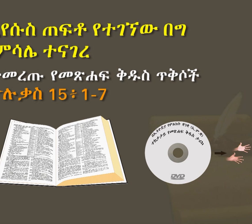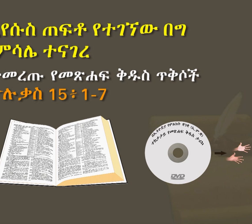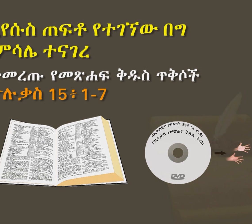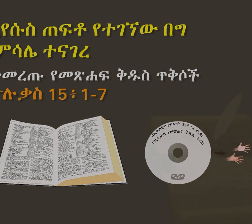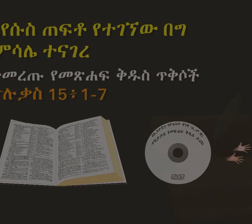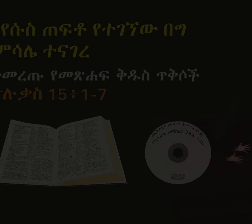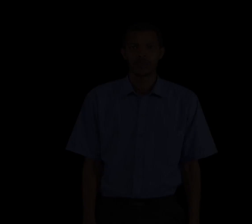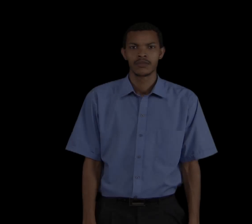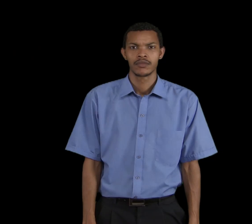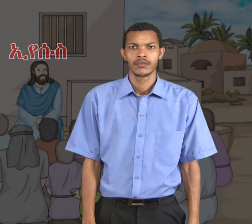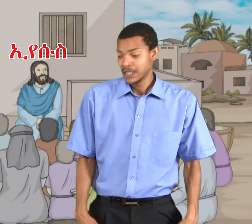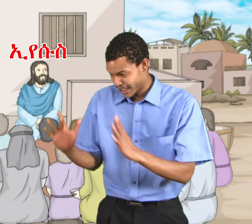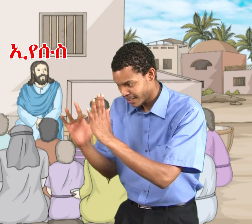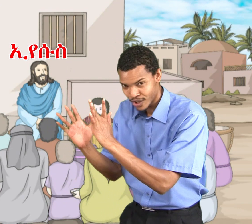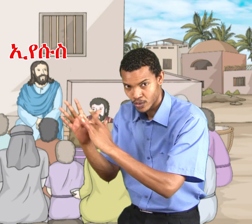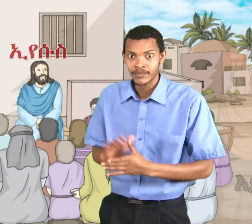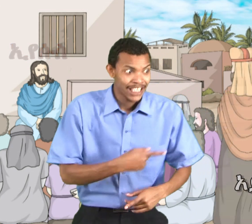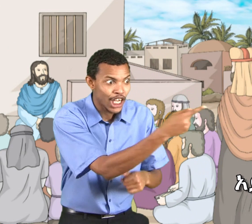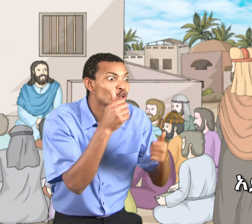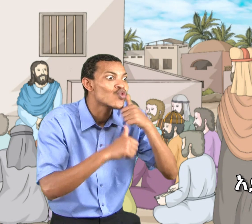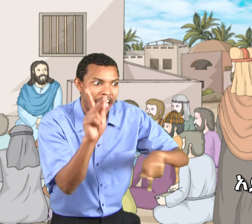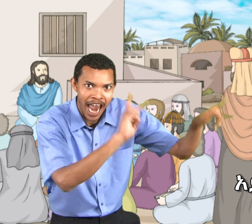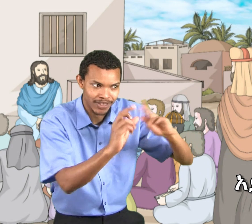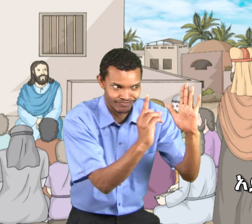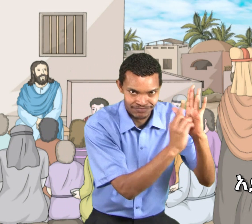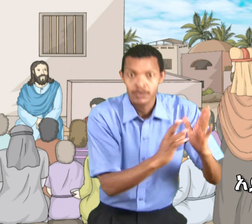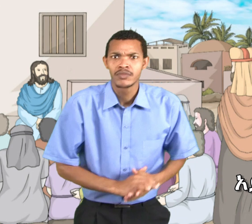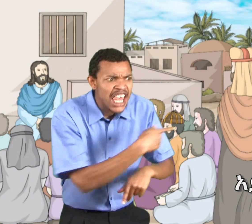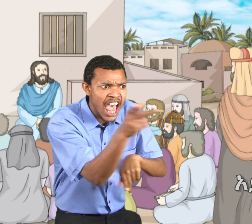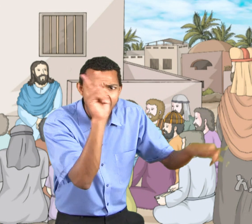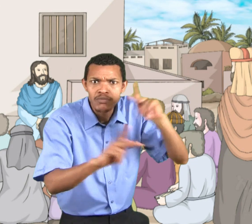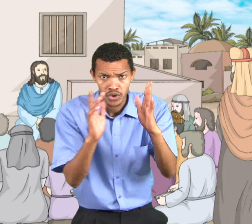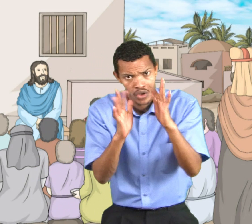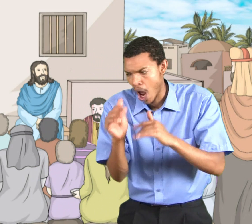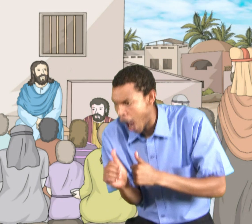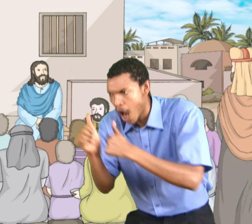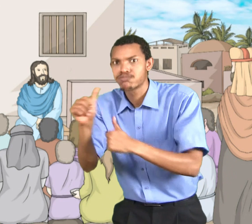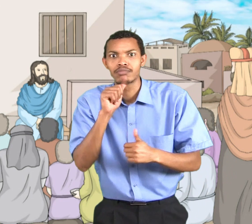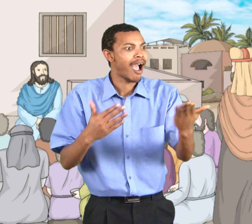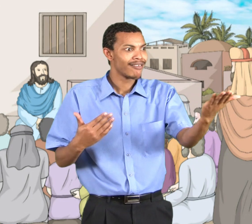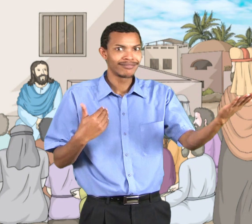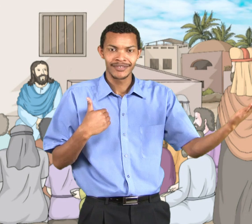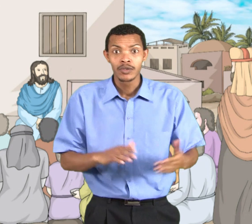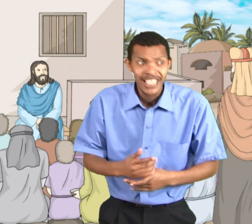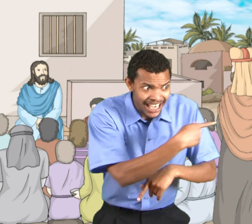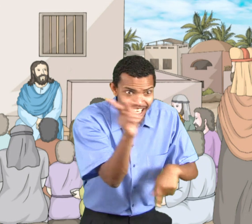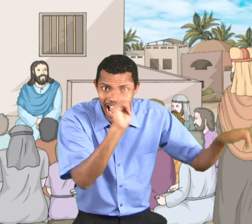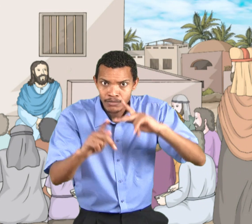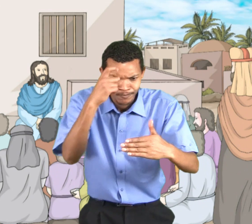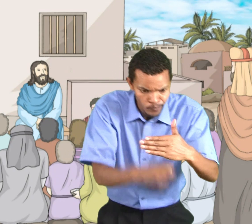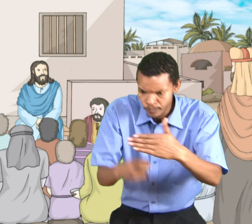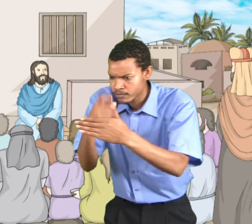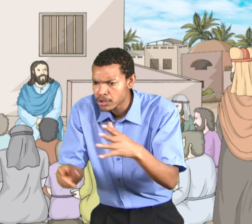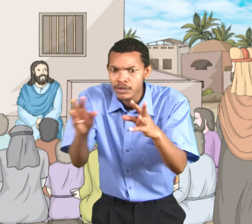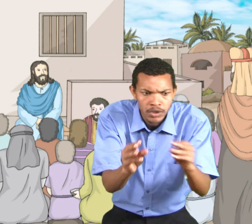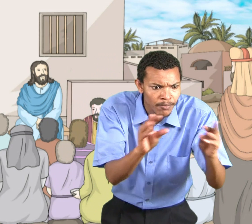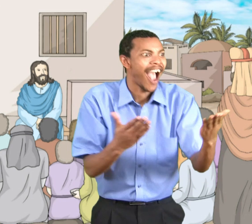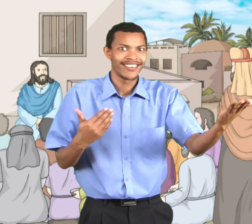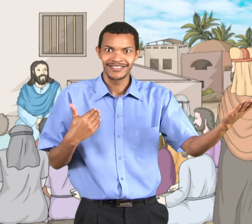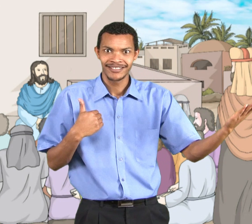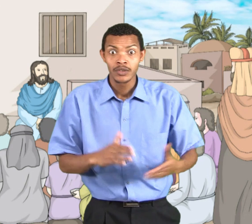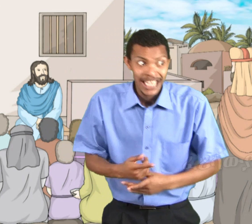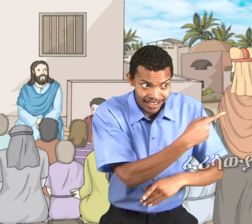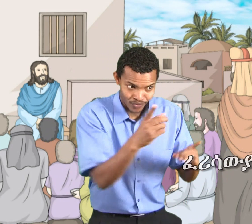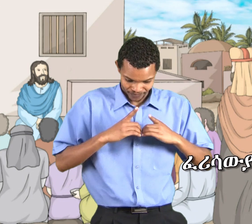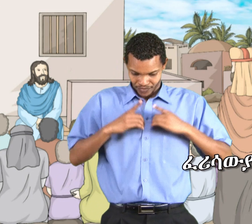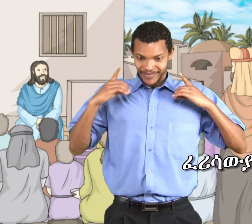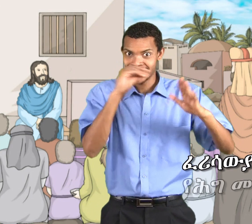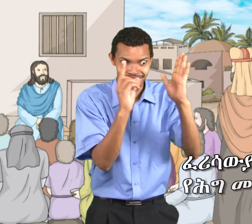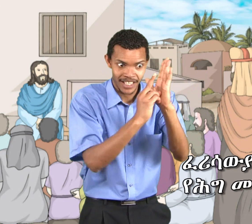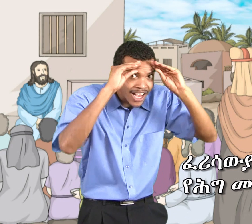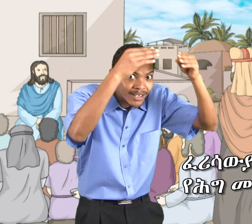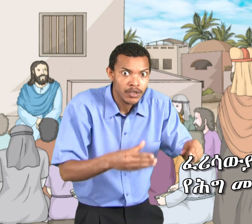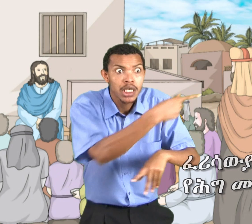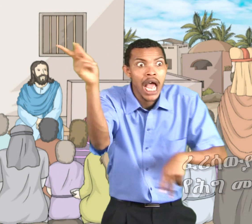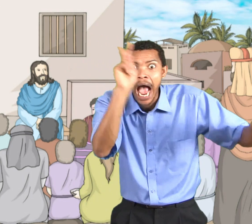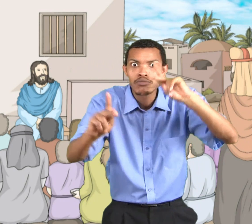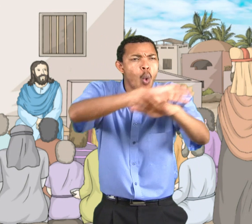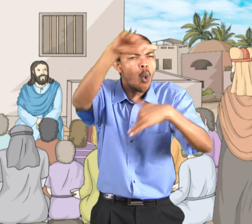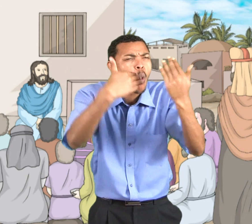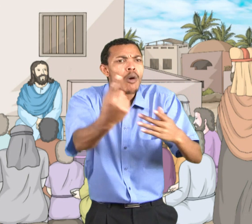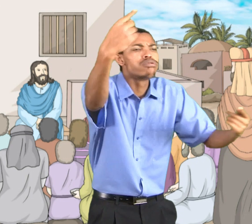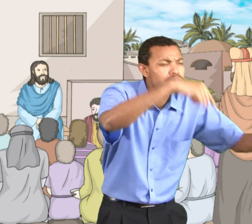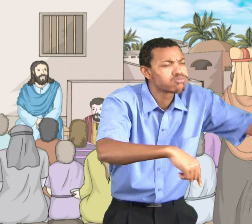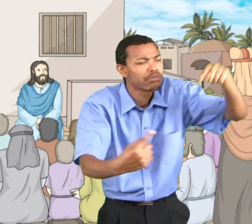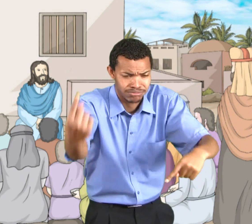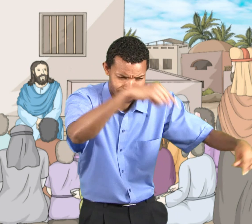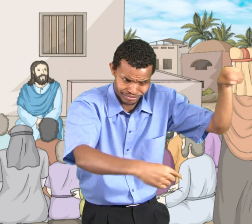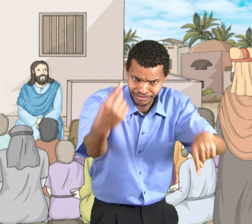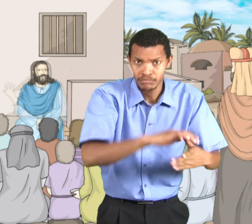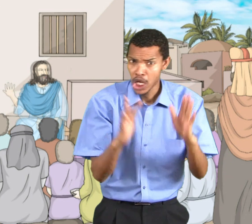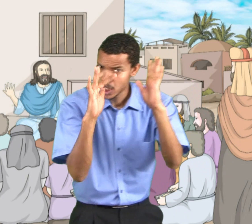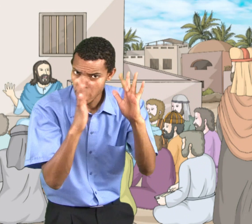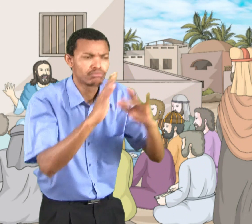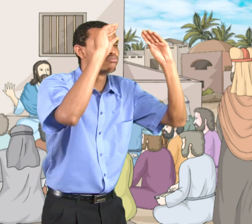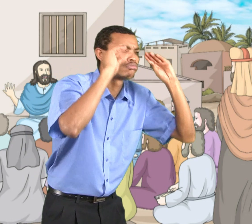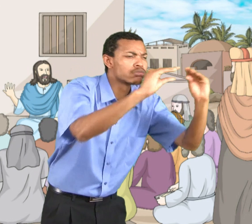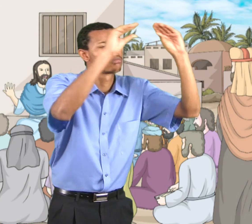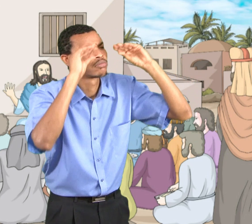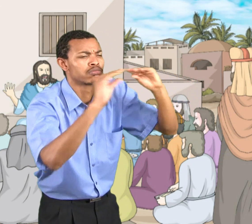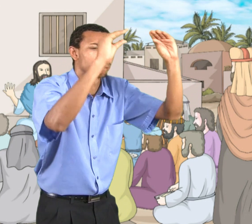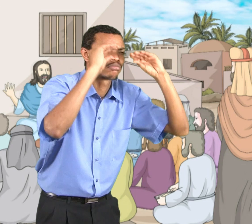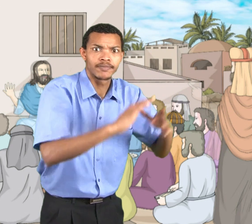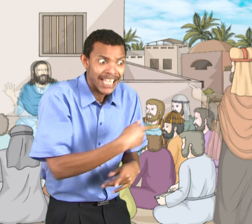Now all the tax collectors and sinners were gathering around to listen to Jesus.